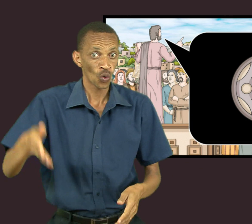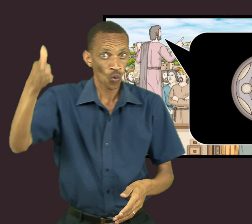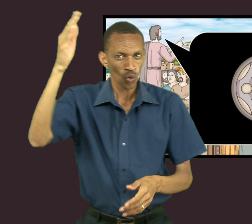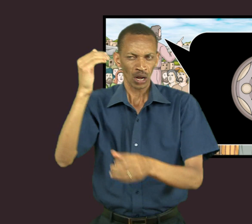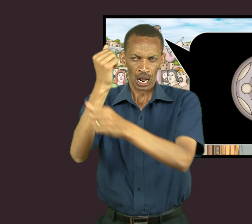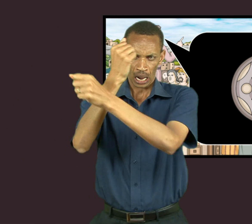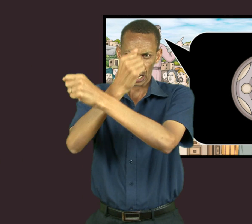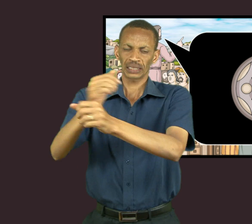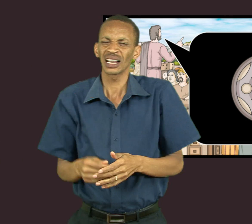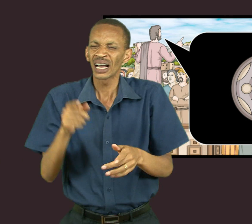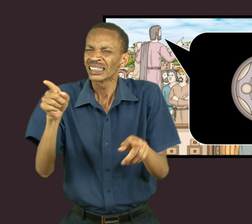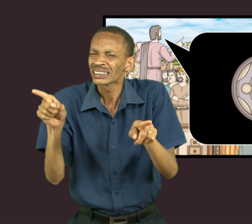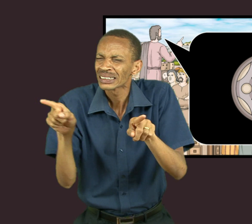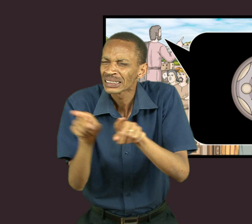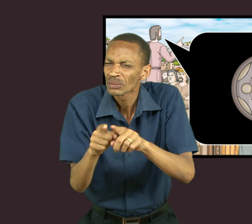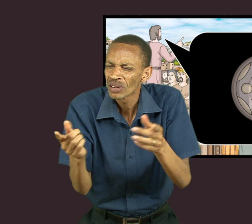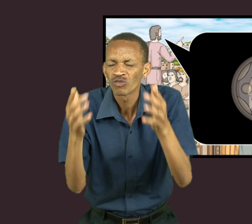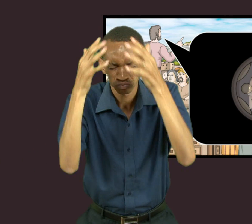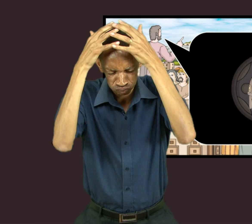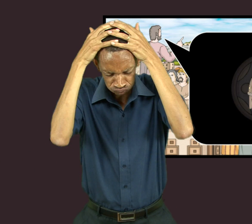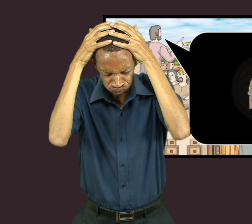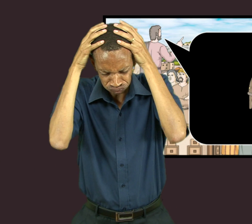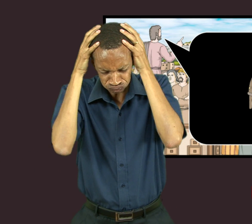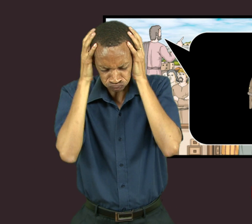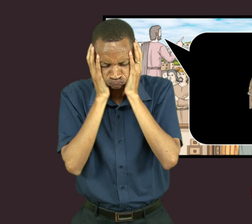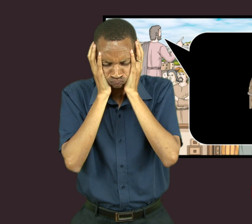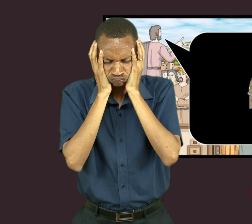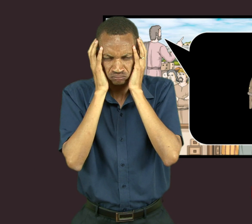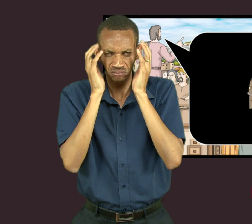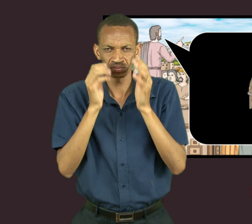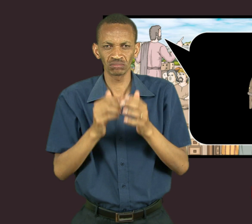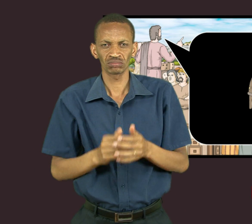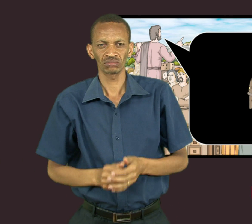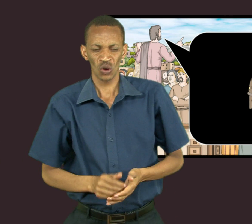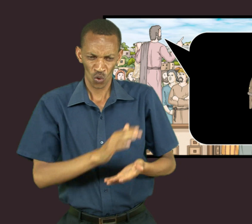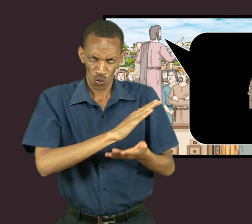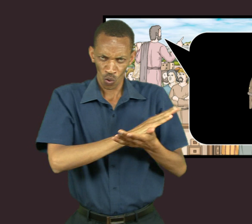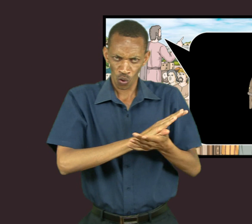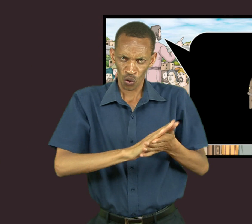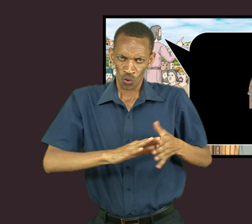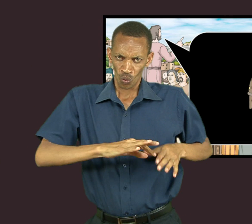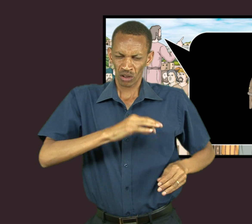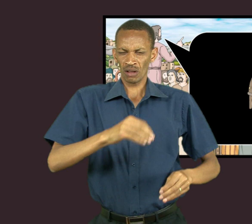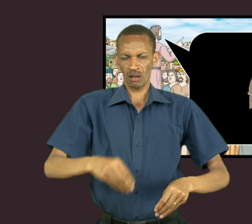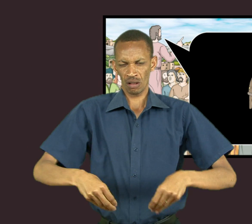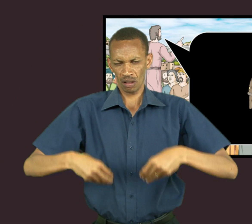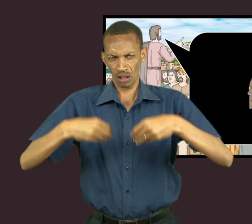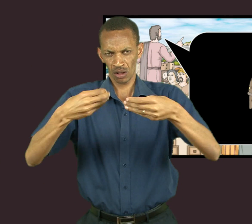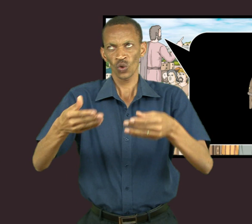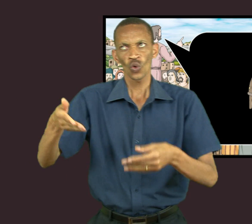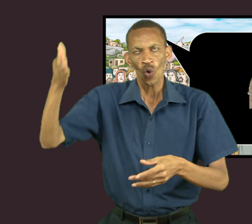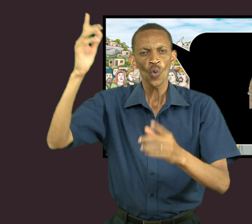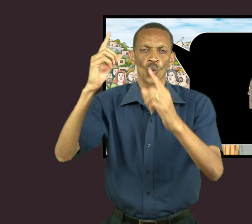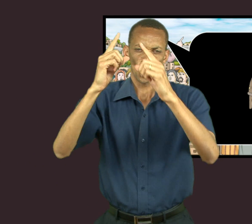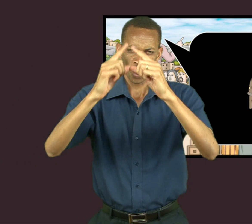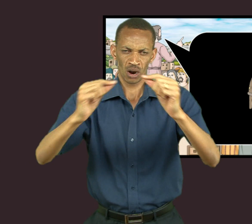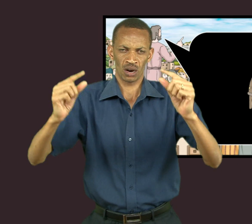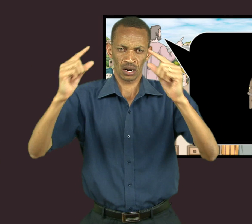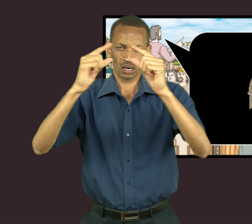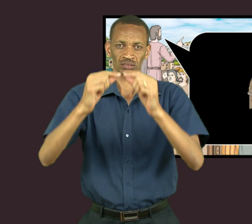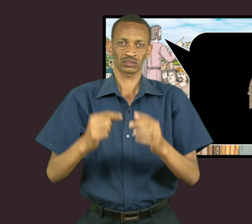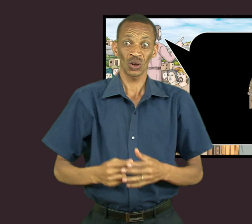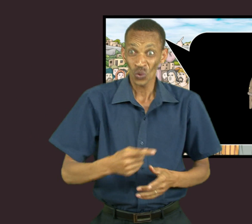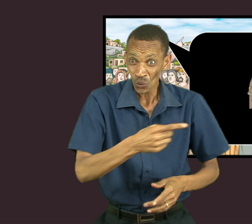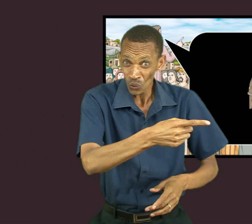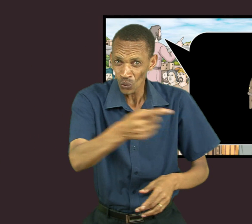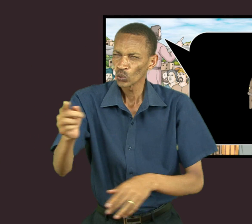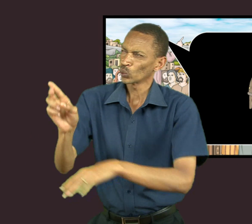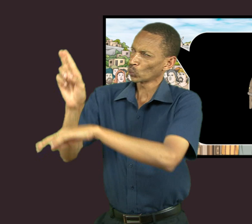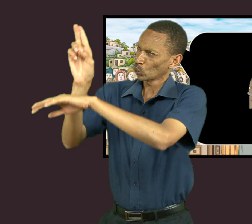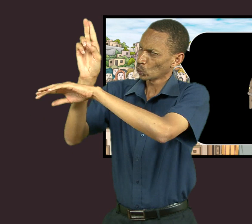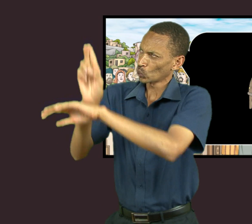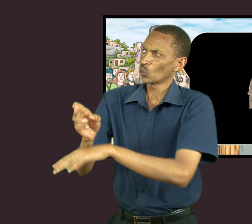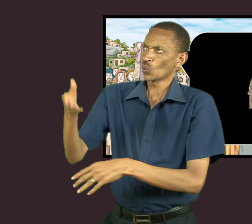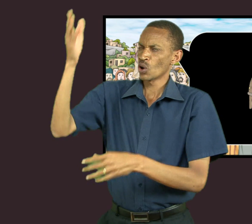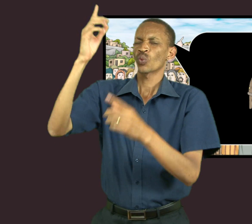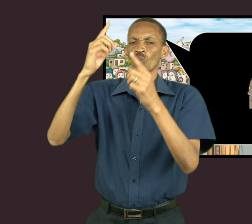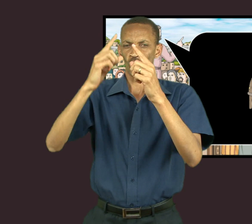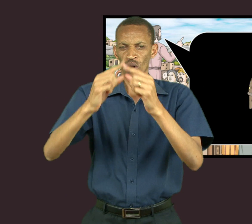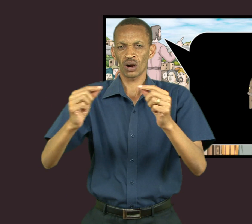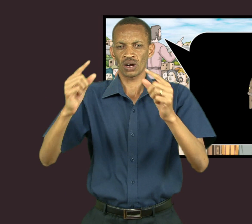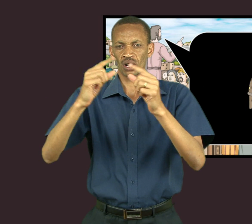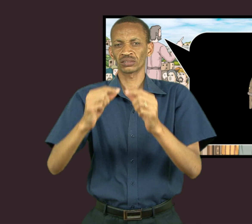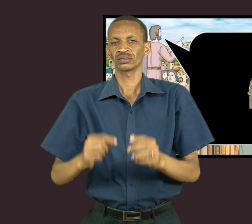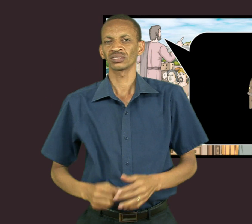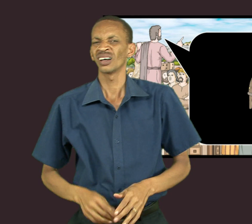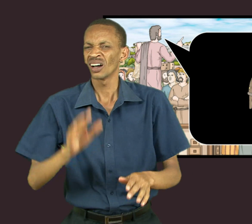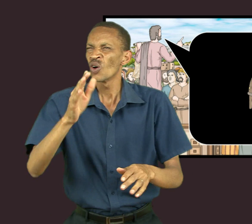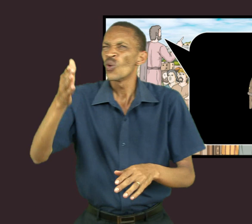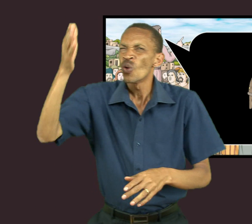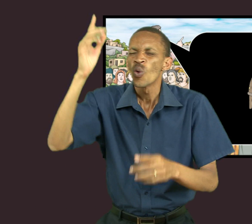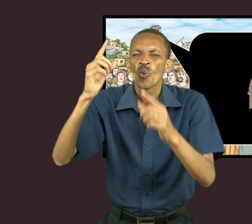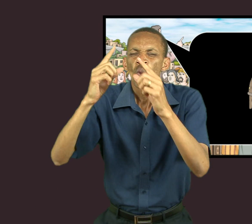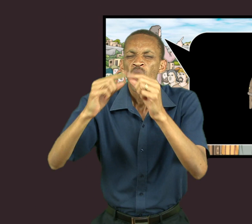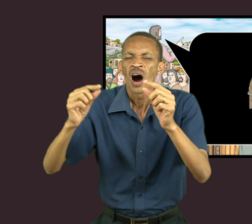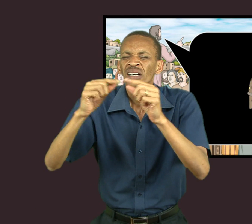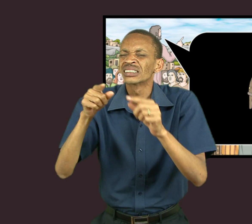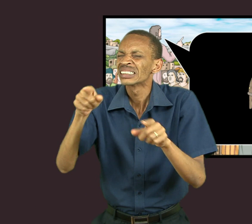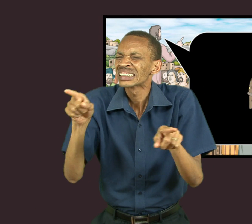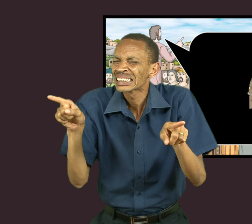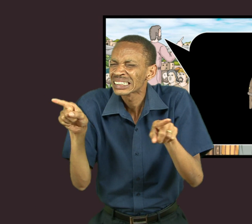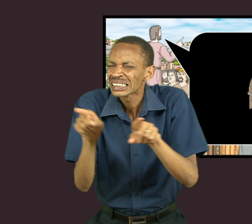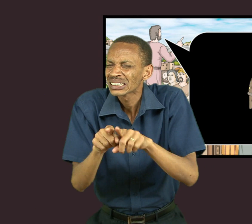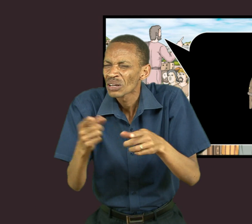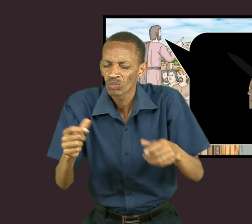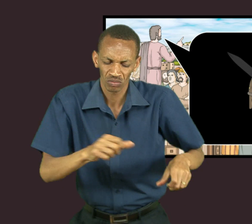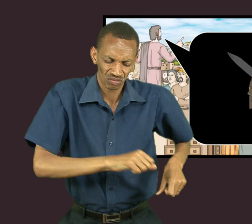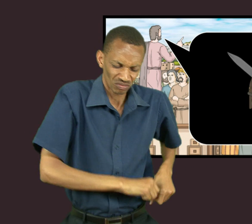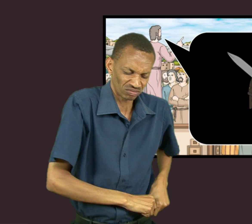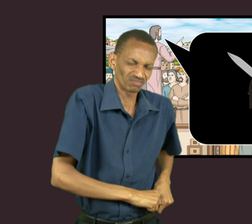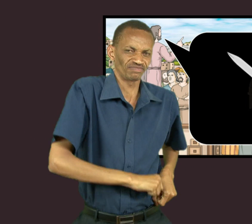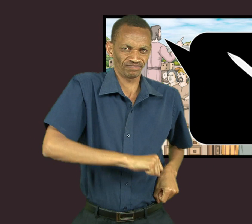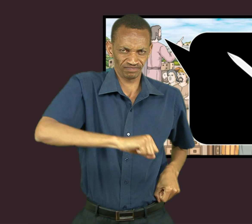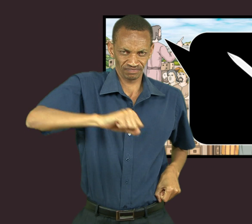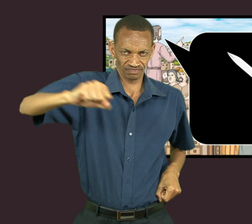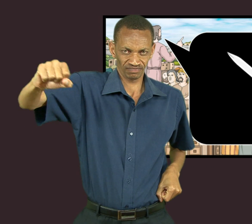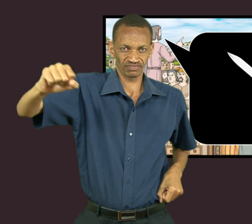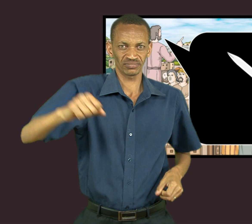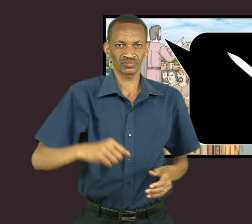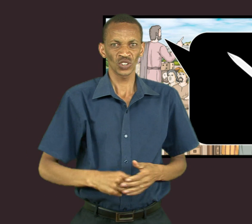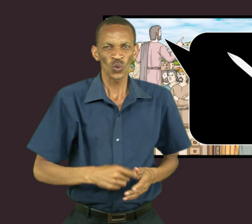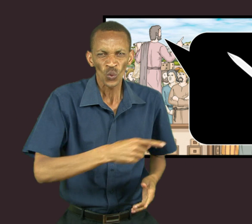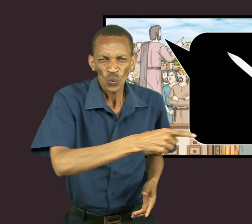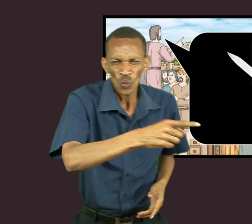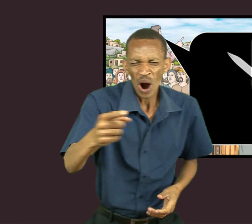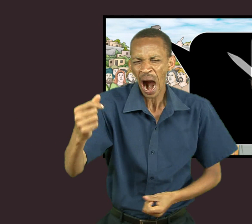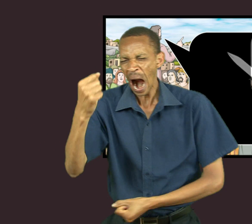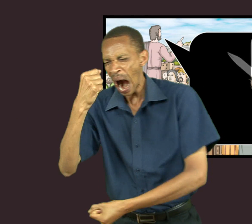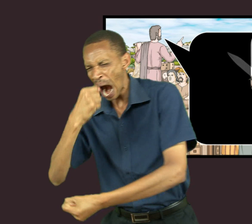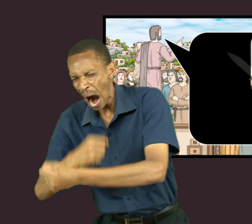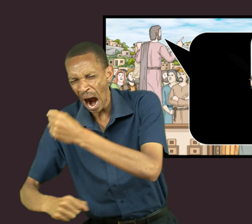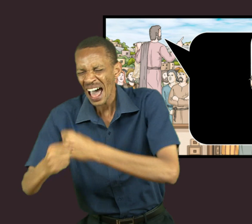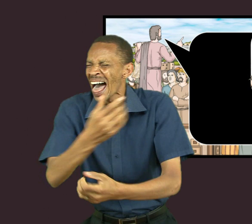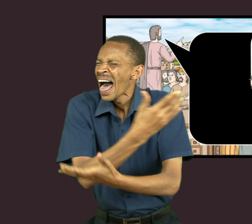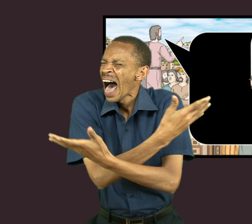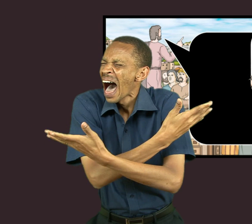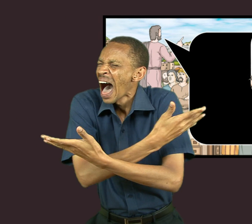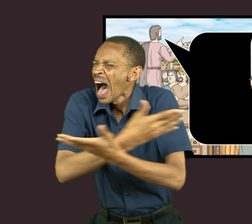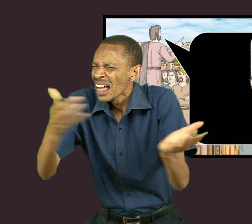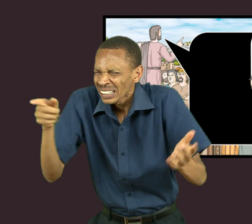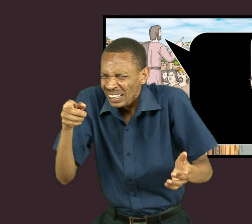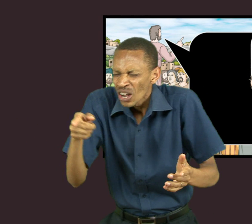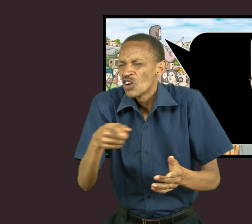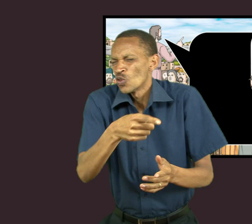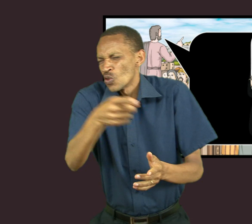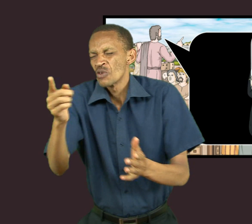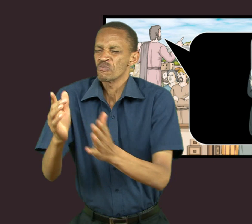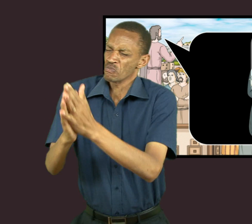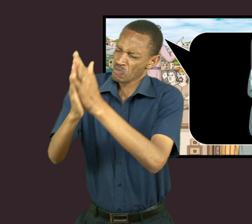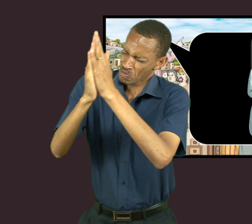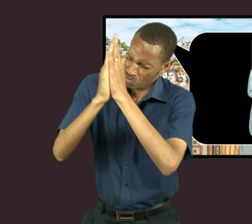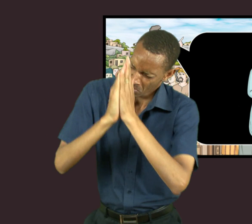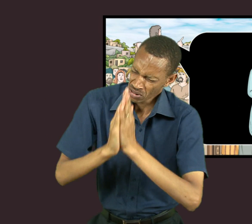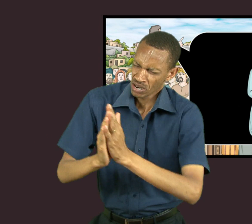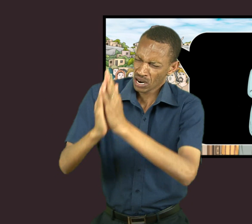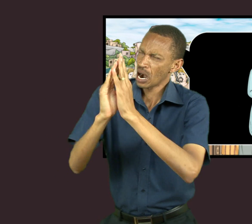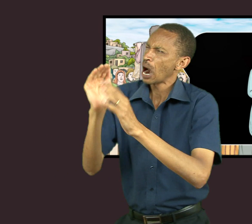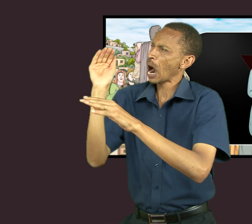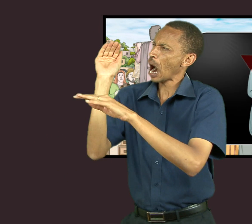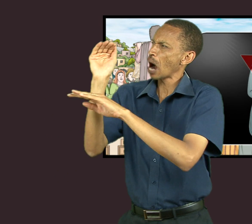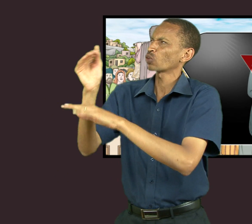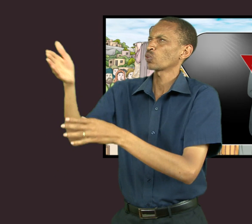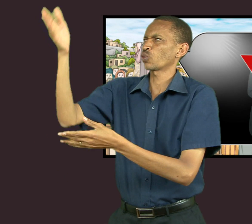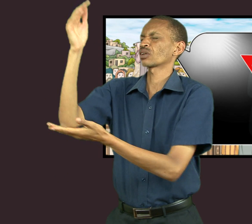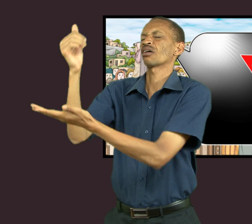And take the helmet of salvation and the sword of the Spirit, which is the word of God.